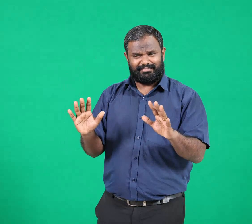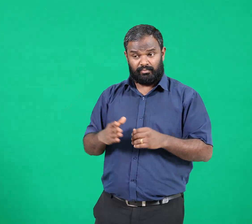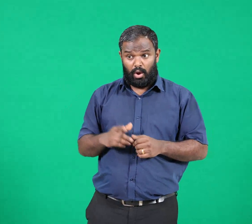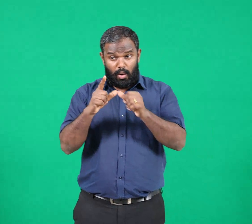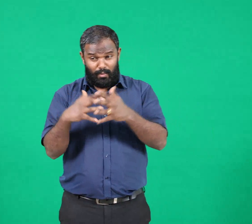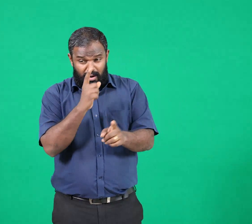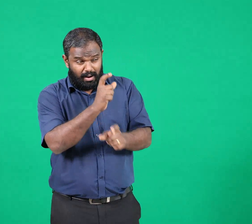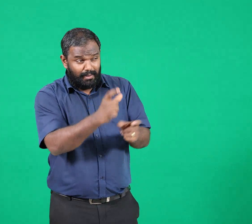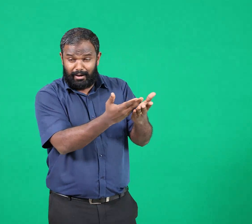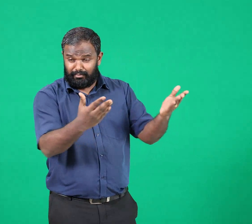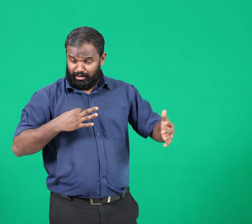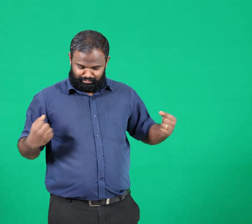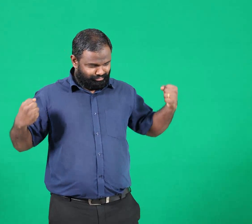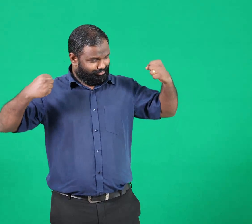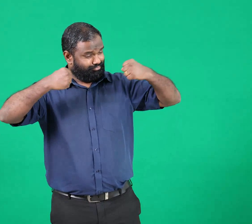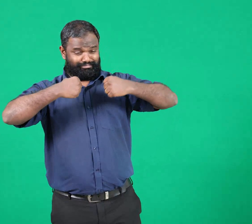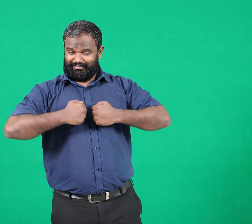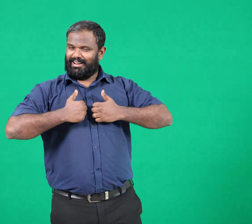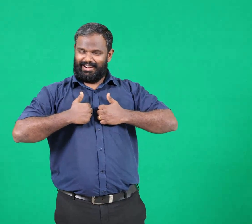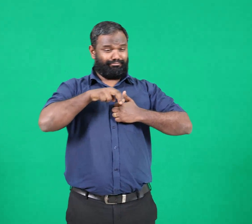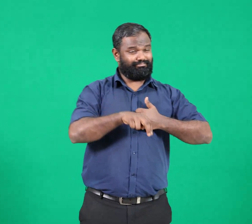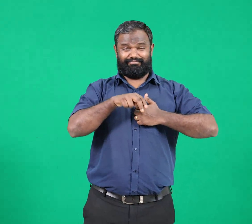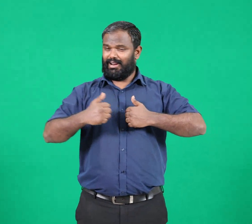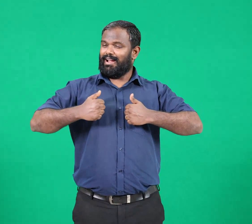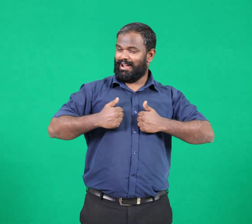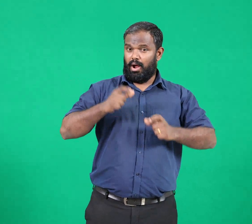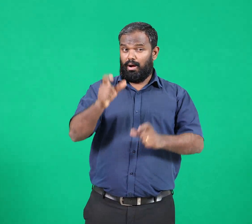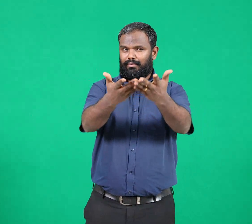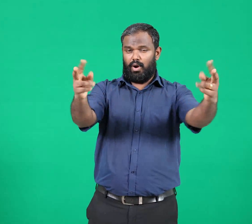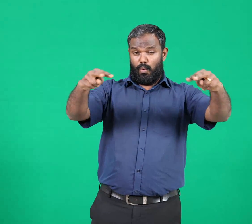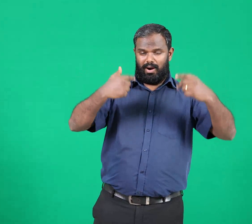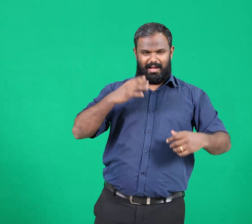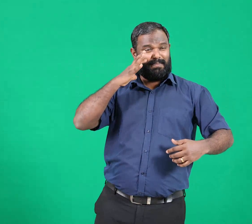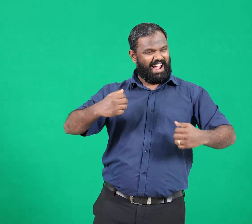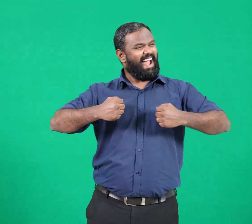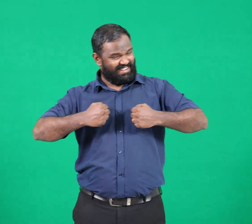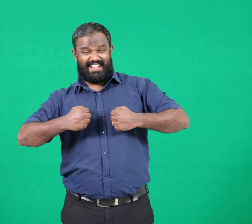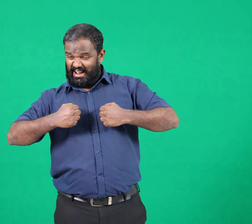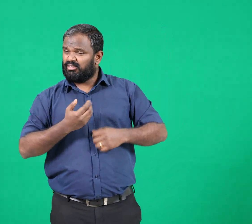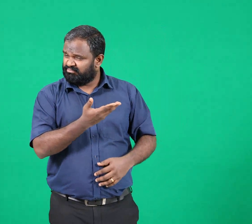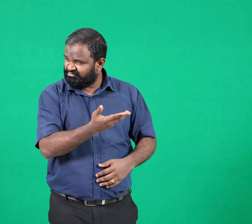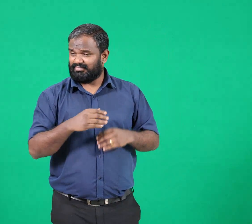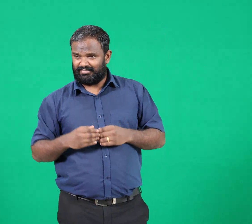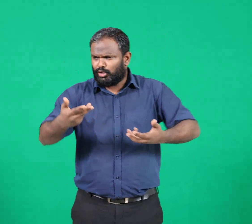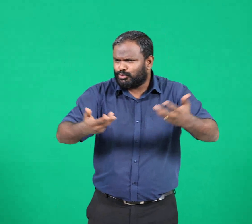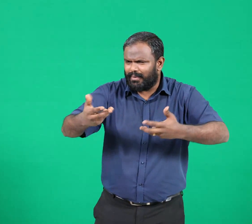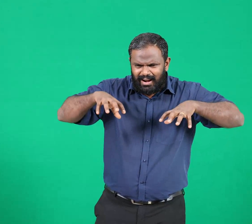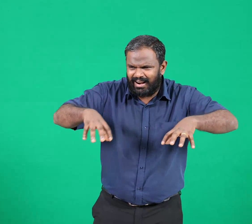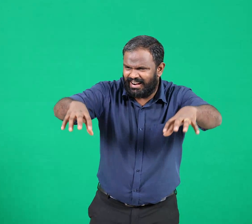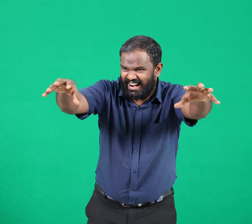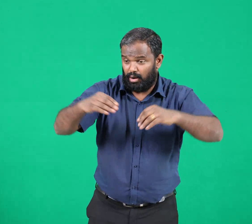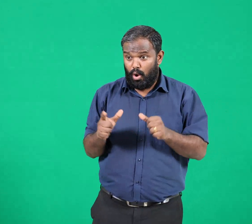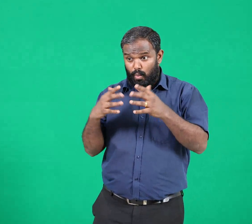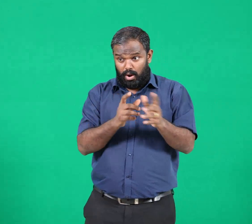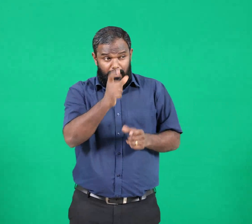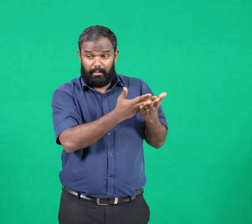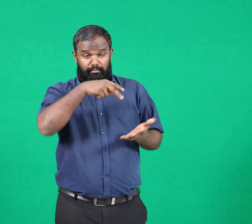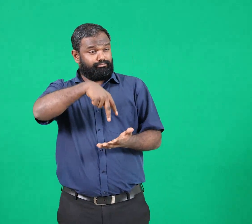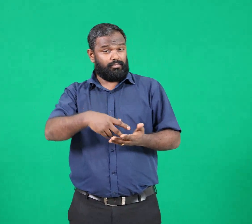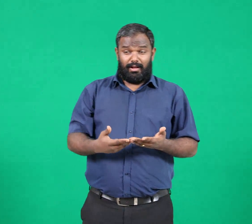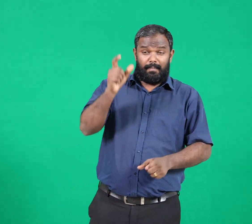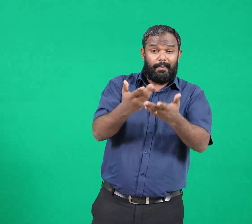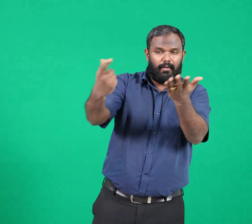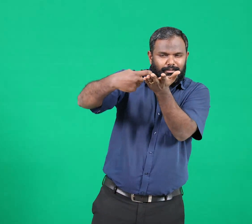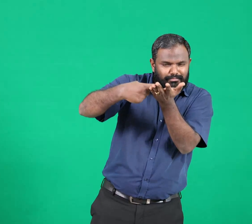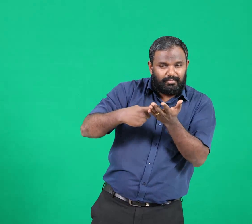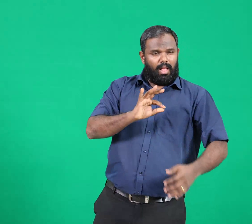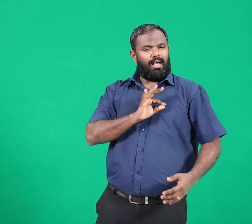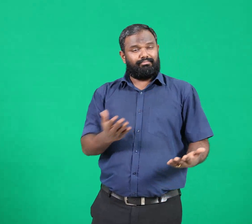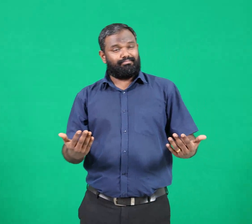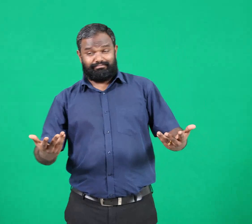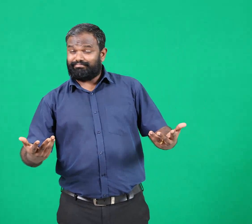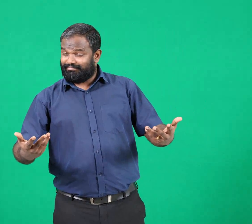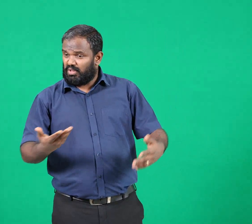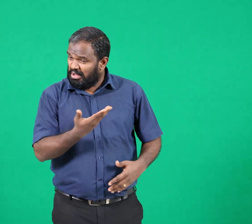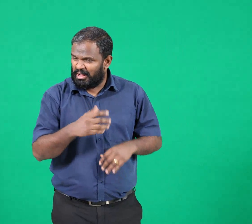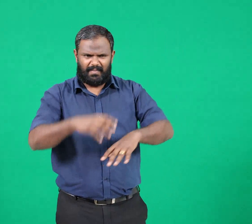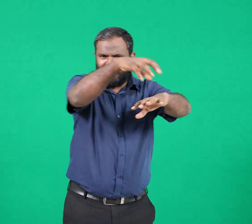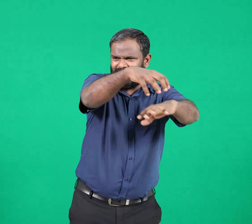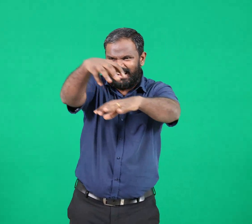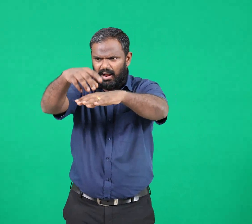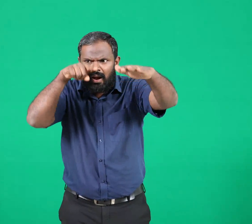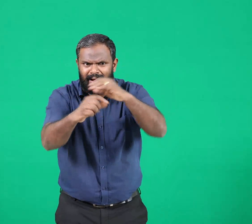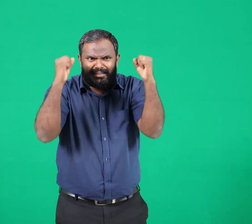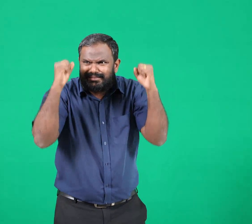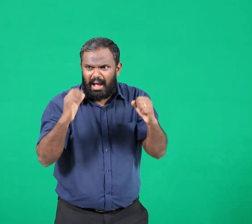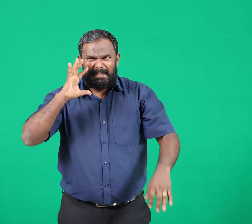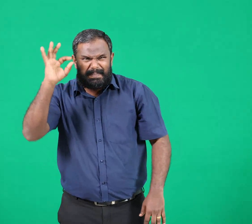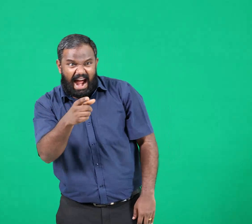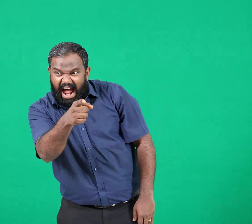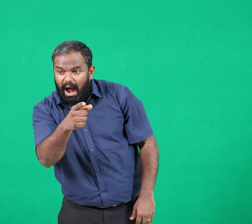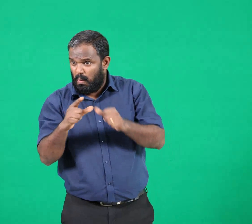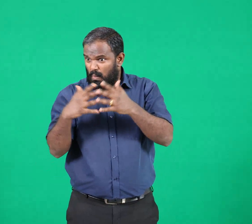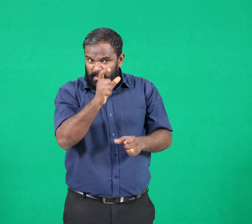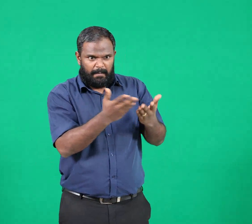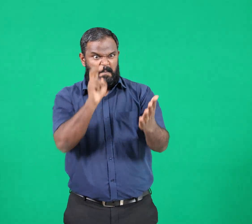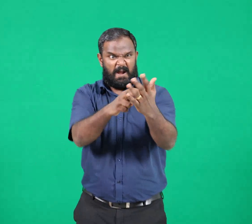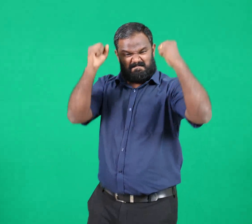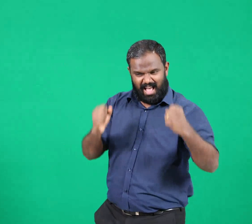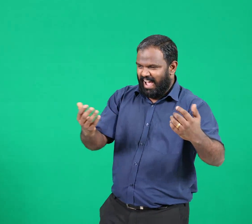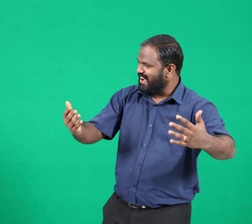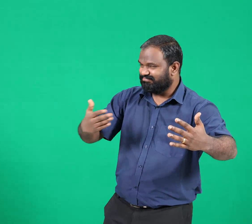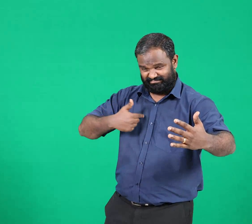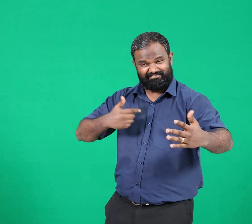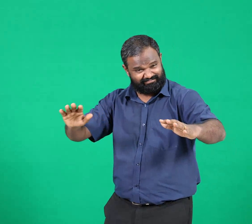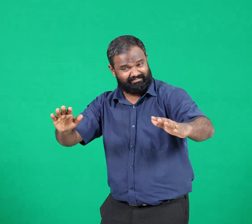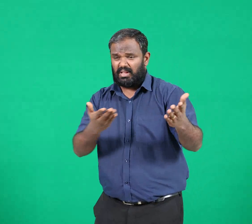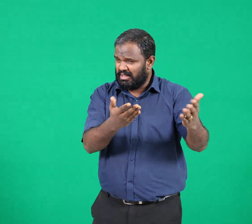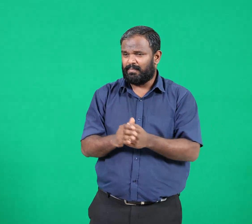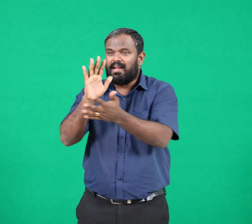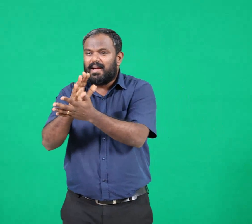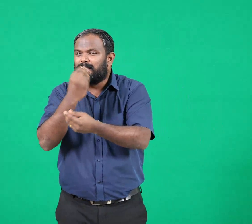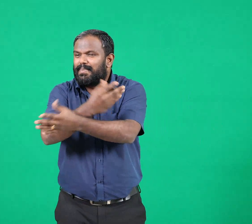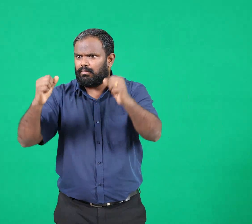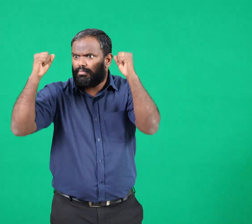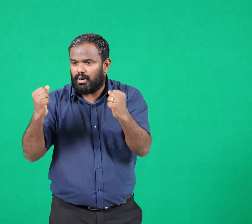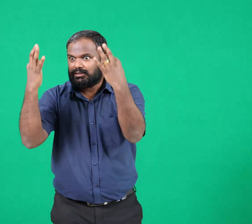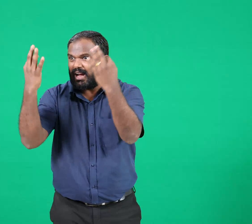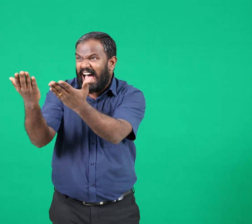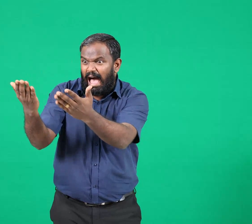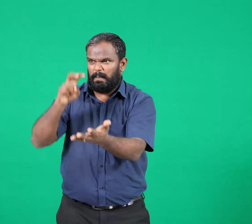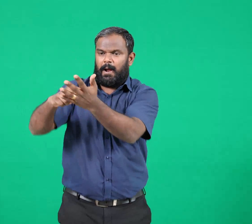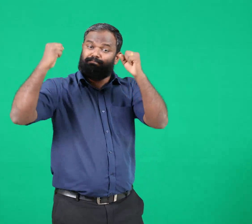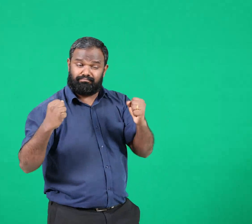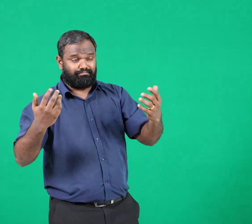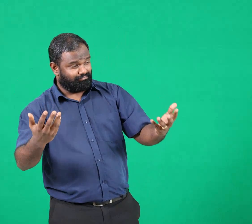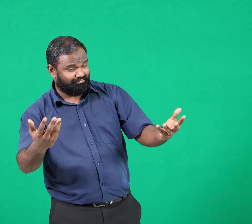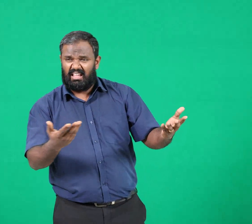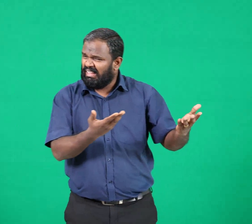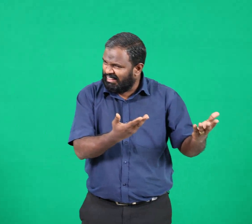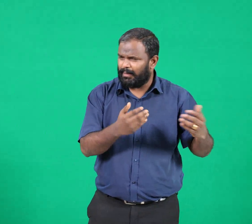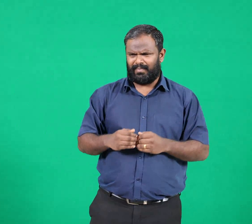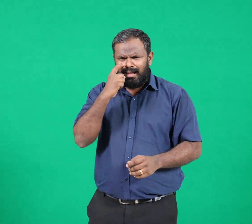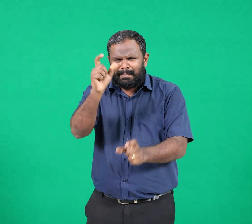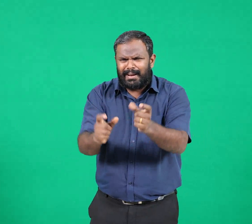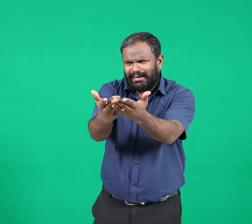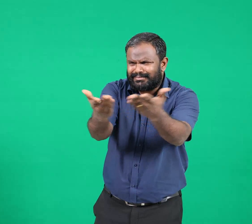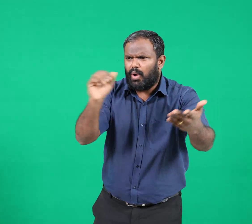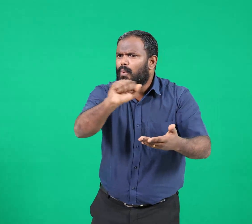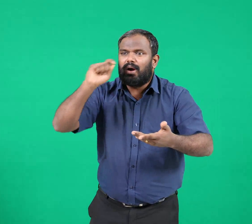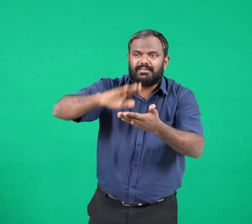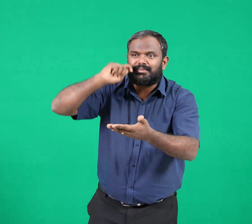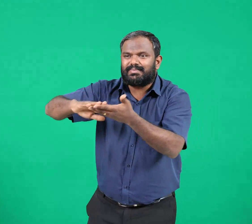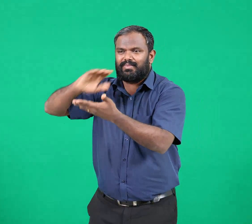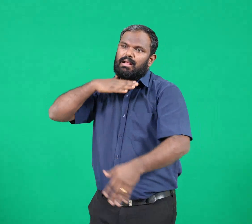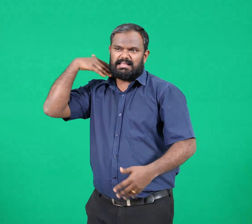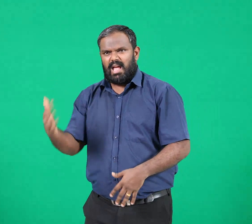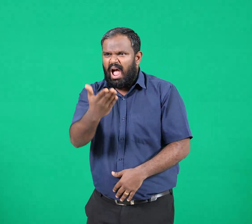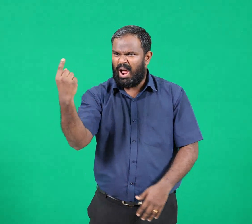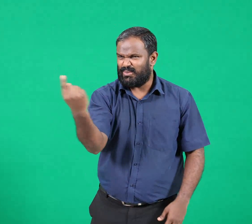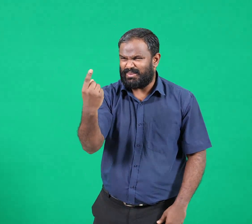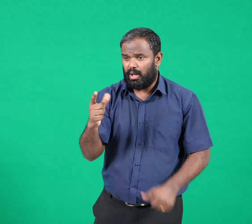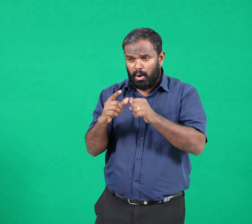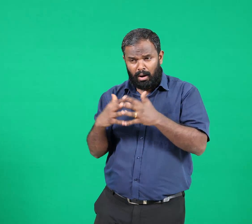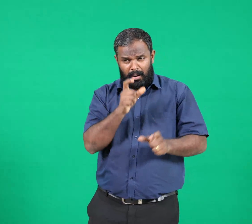They like to walk around in long robes, and they love the greetings in the marketplaces, the chief seats in the synagogues, and the places of honor at banquets.